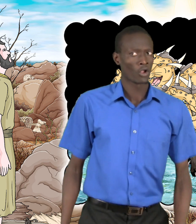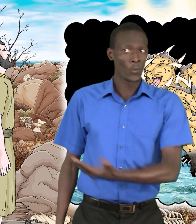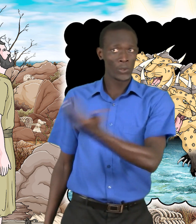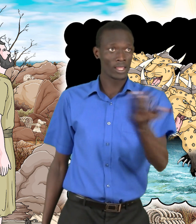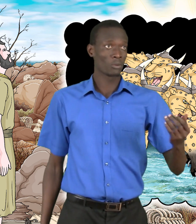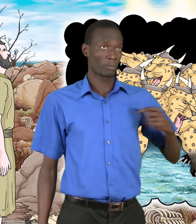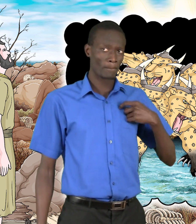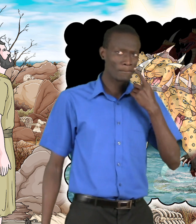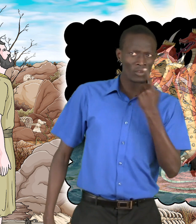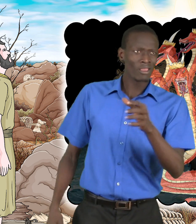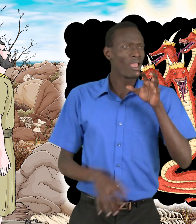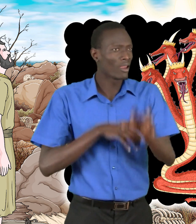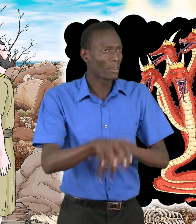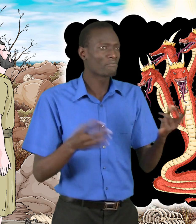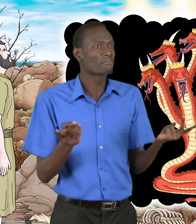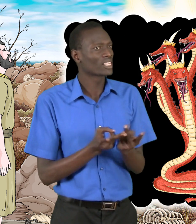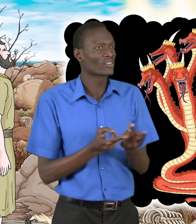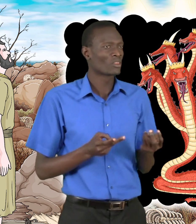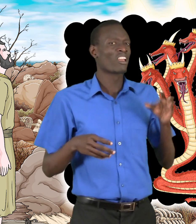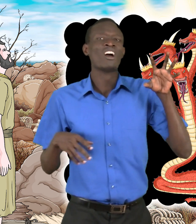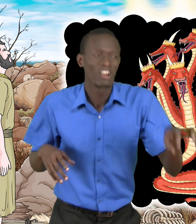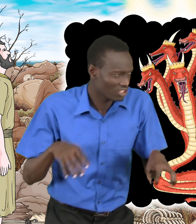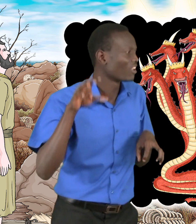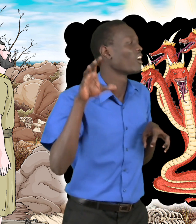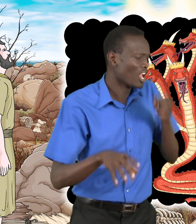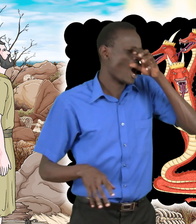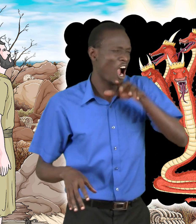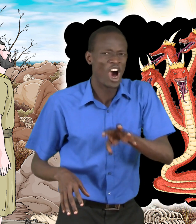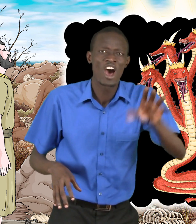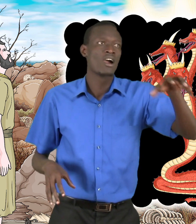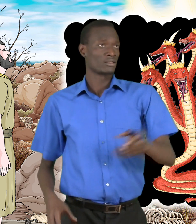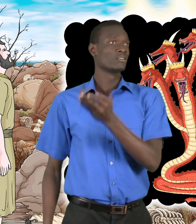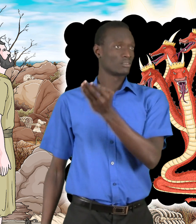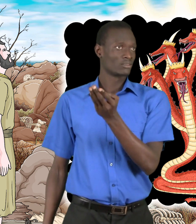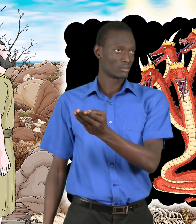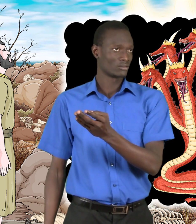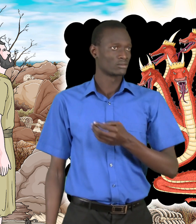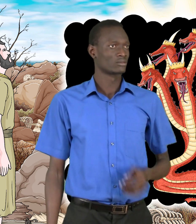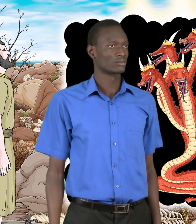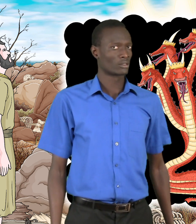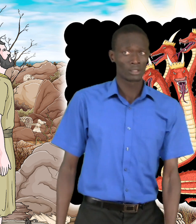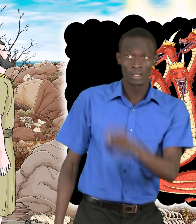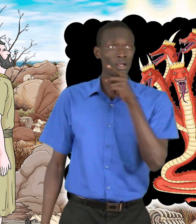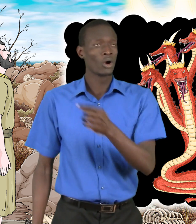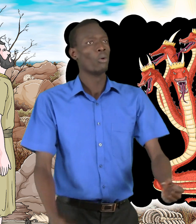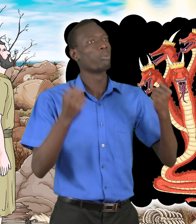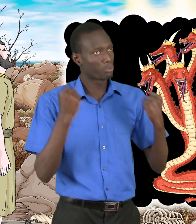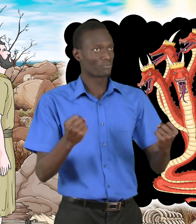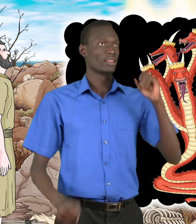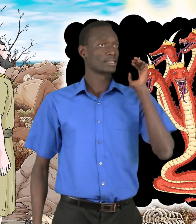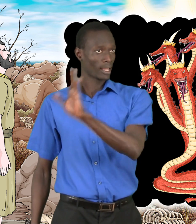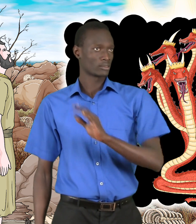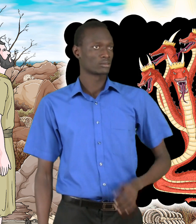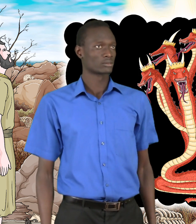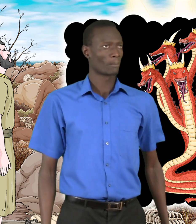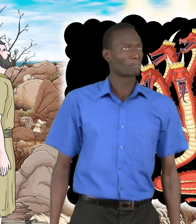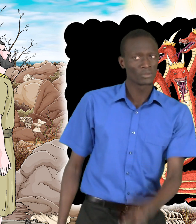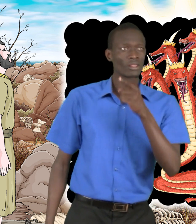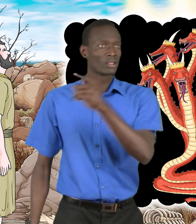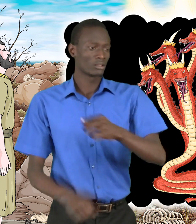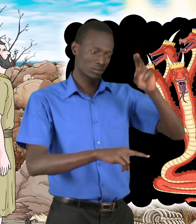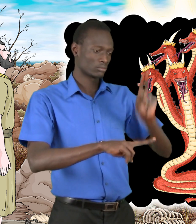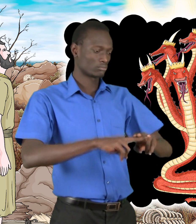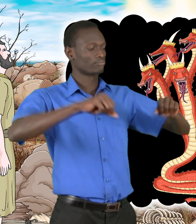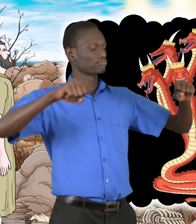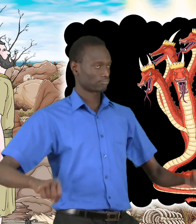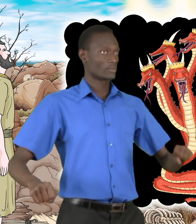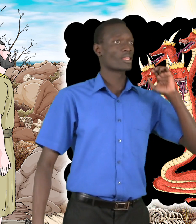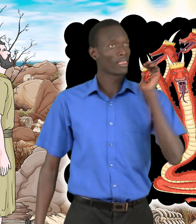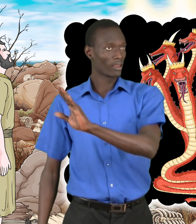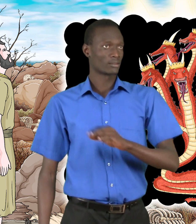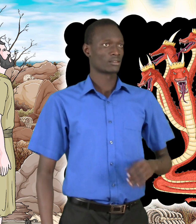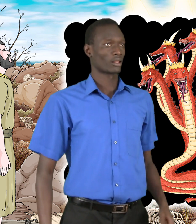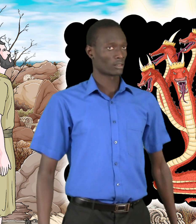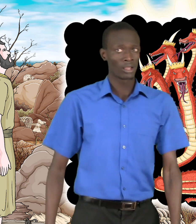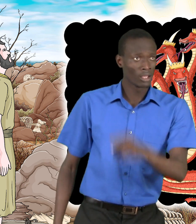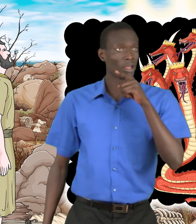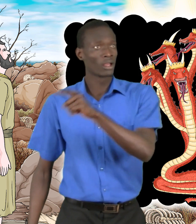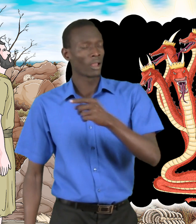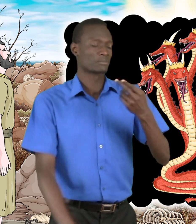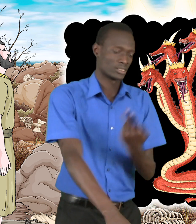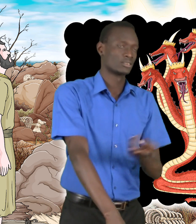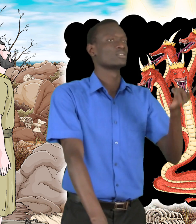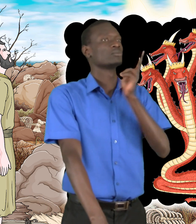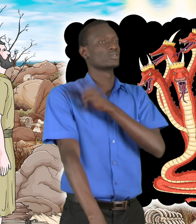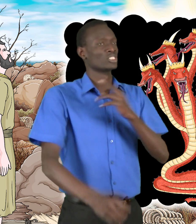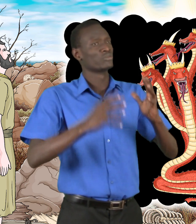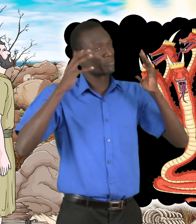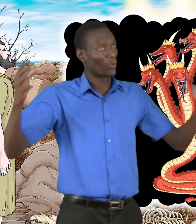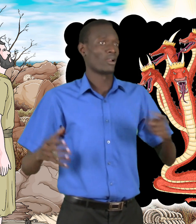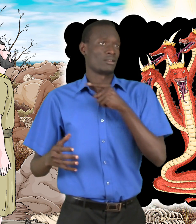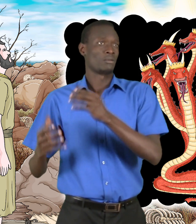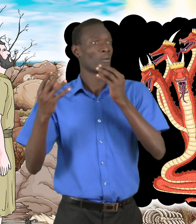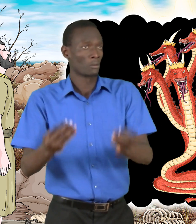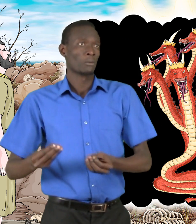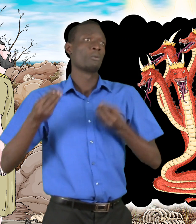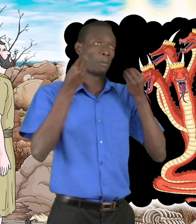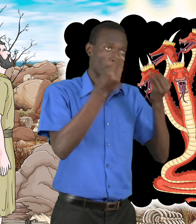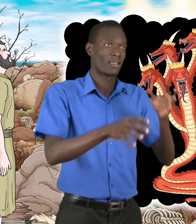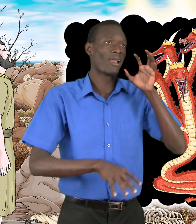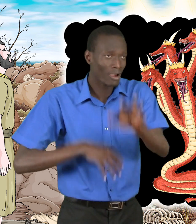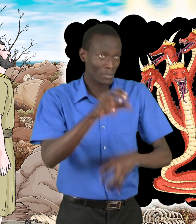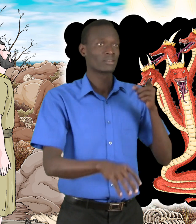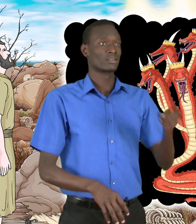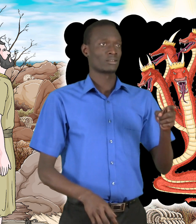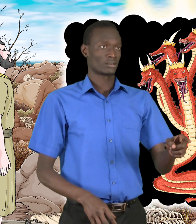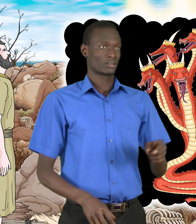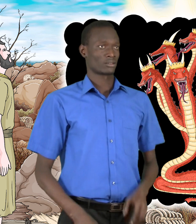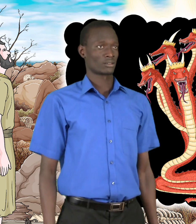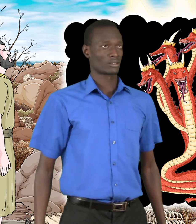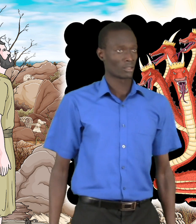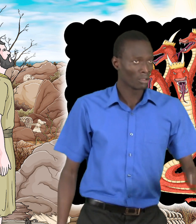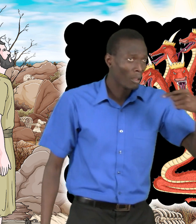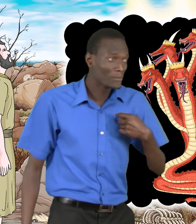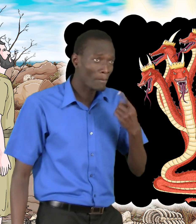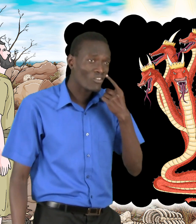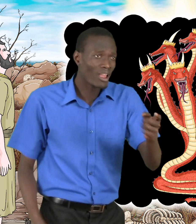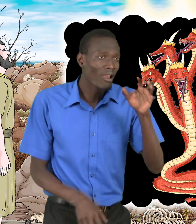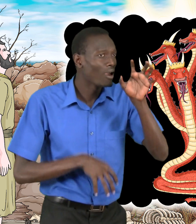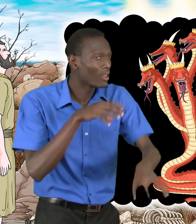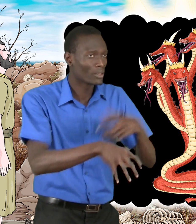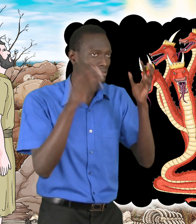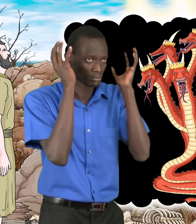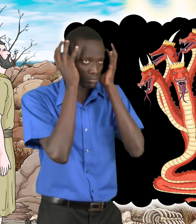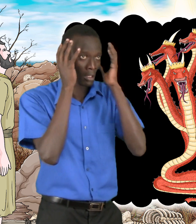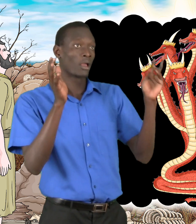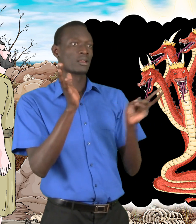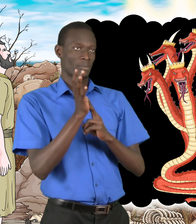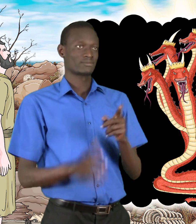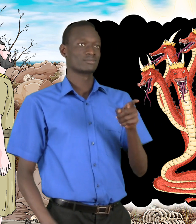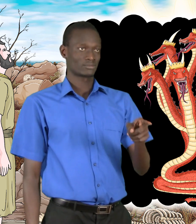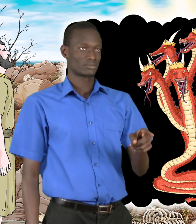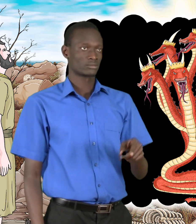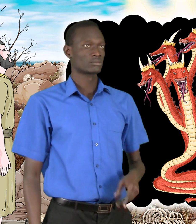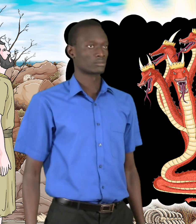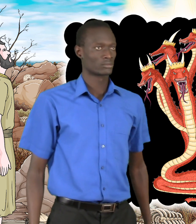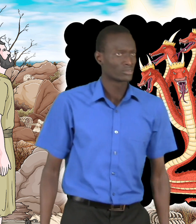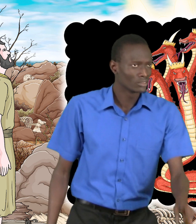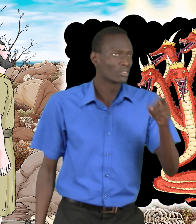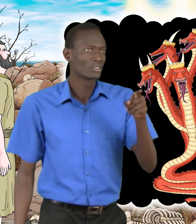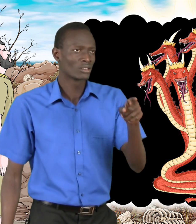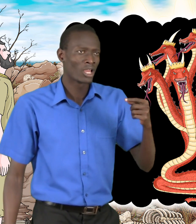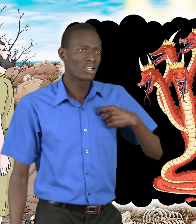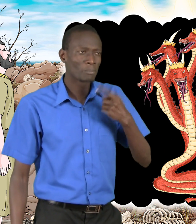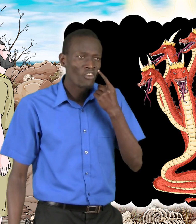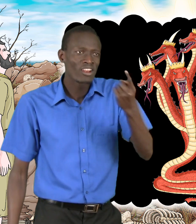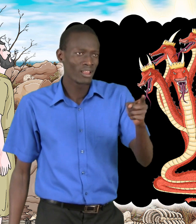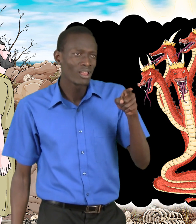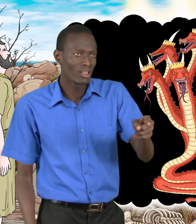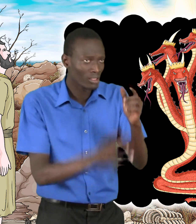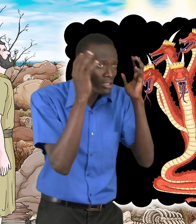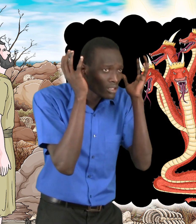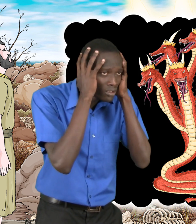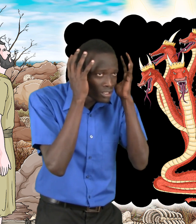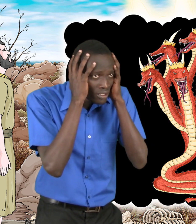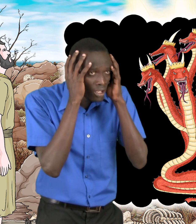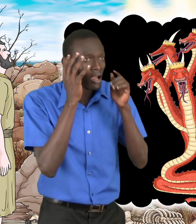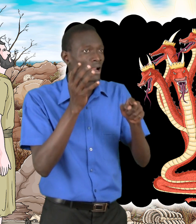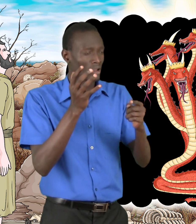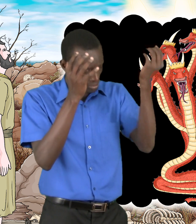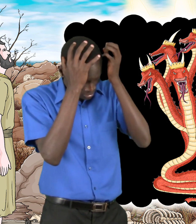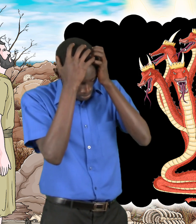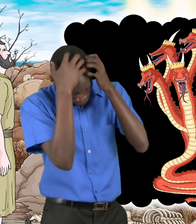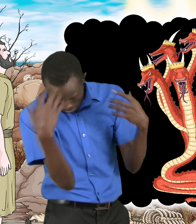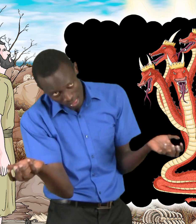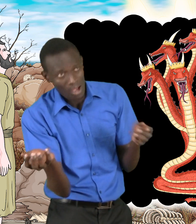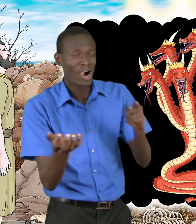And the dragon gave the beast his power and his throne and great authority. One of the heads of the beast appeared to be mortally wounded.